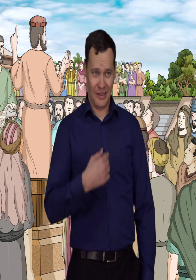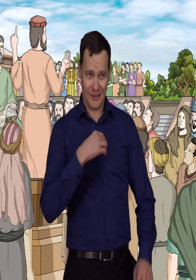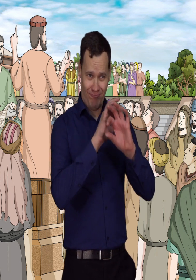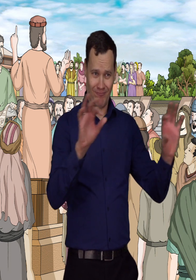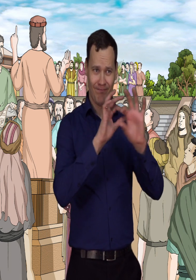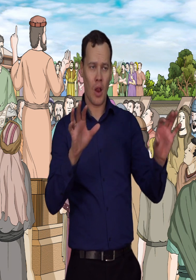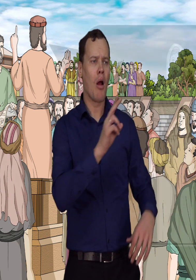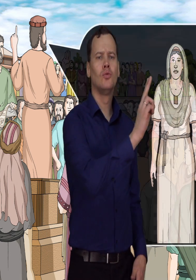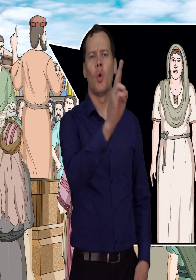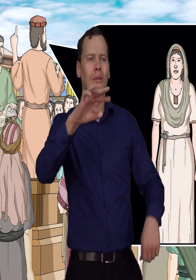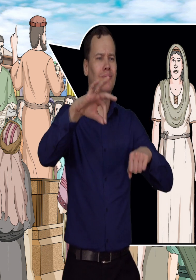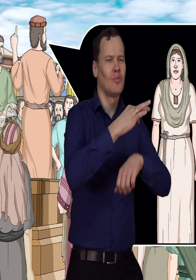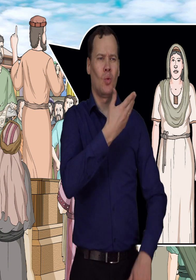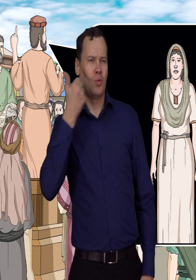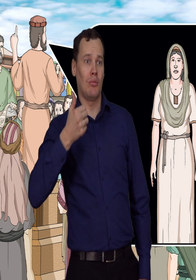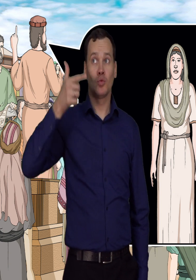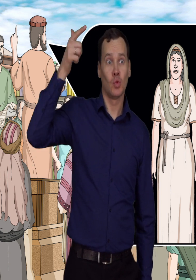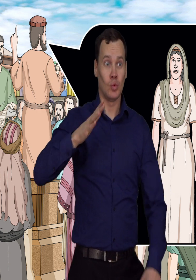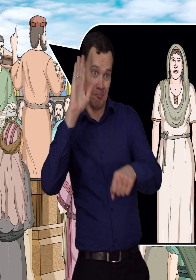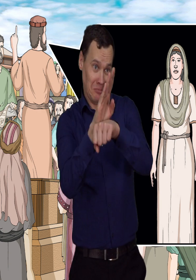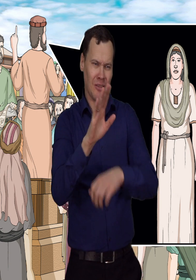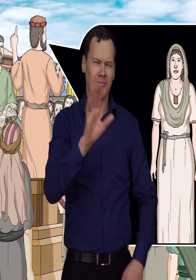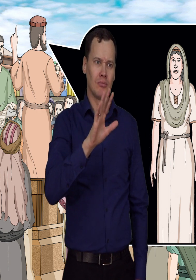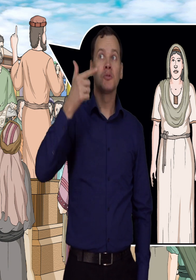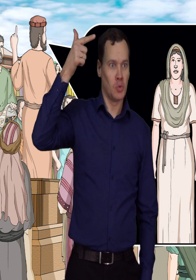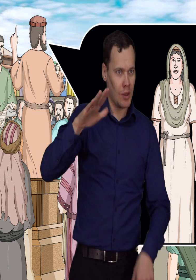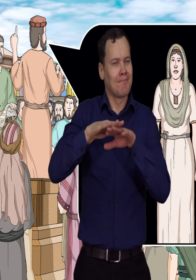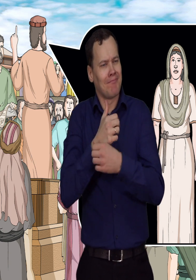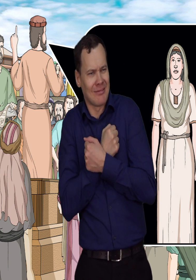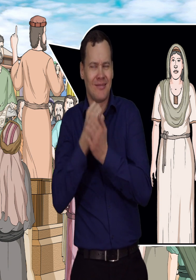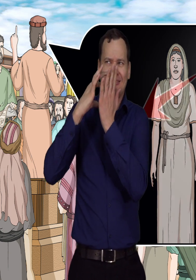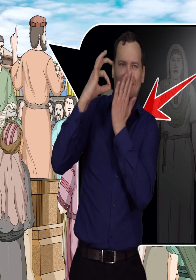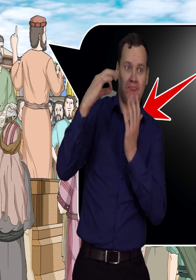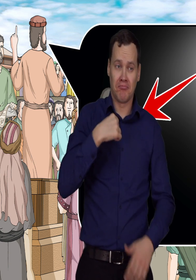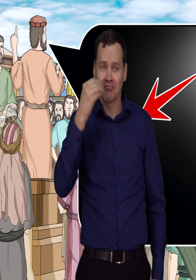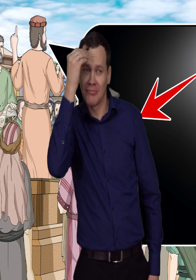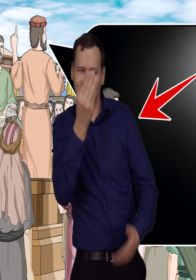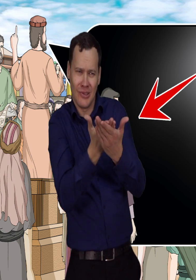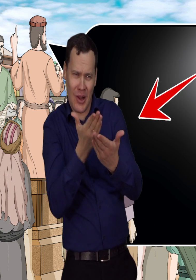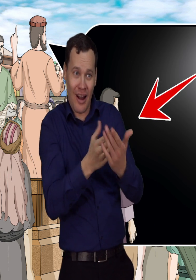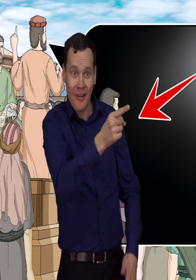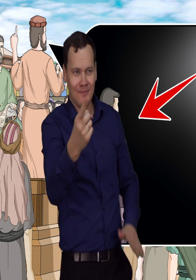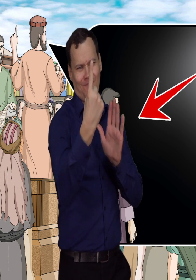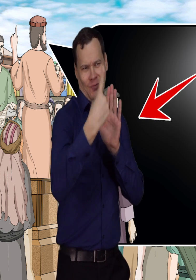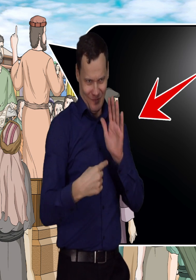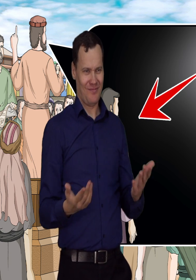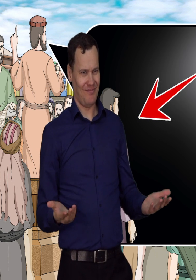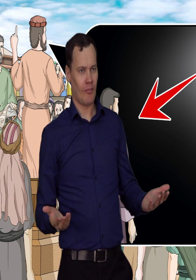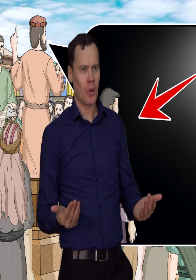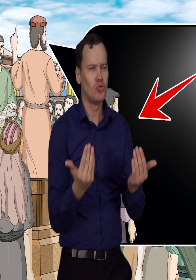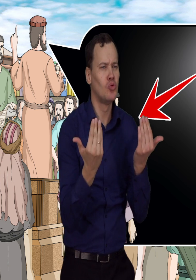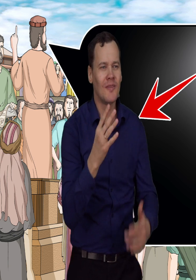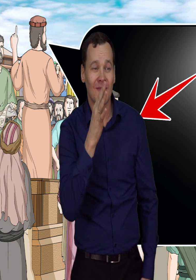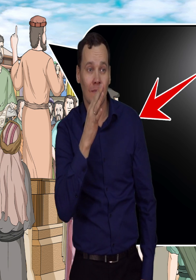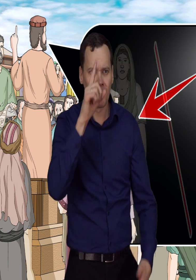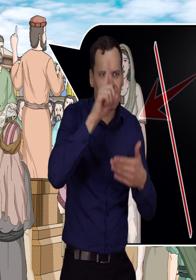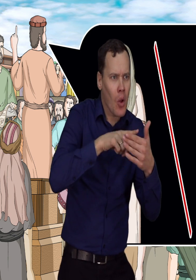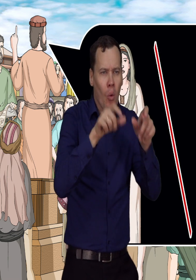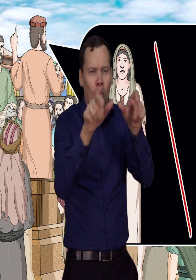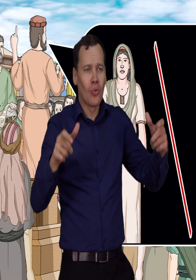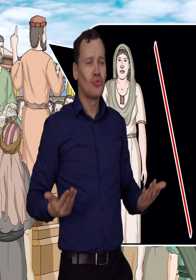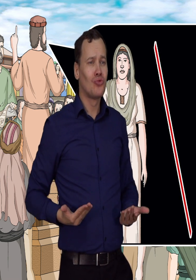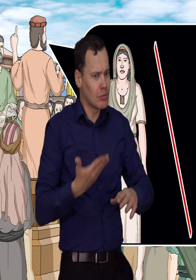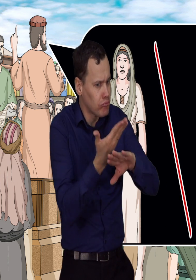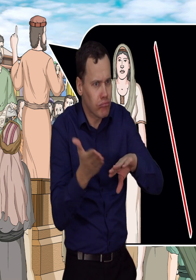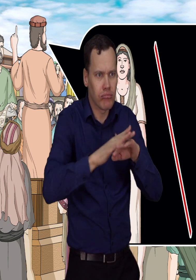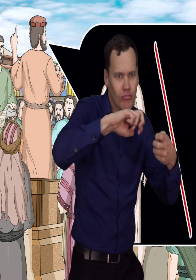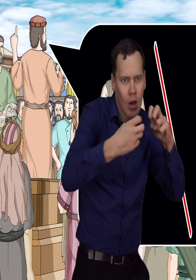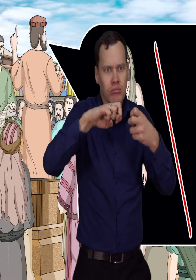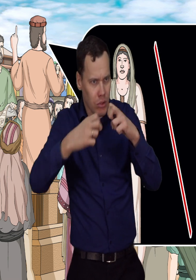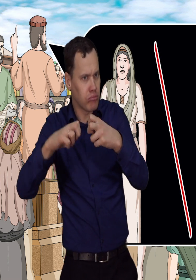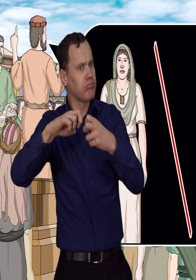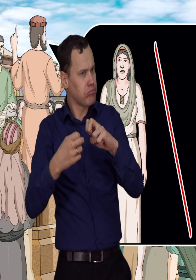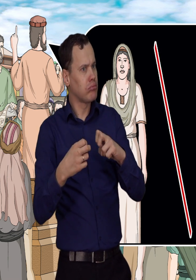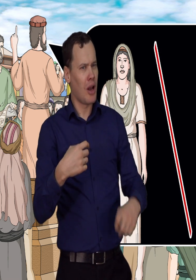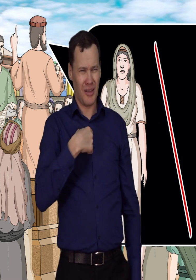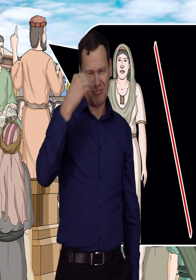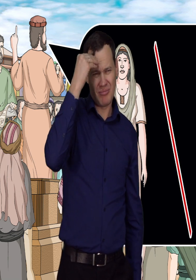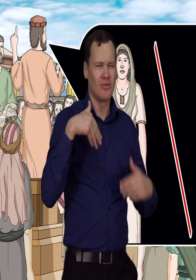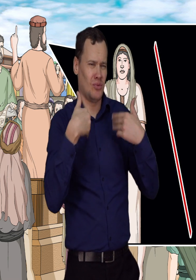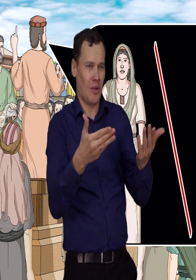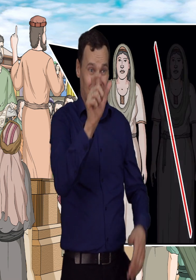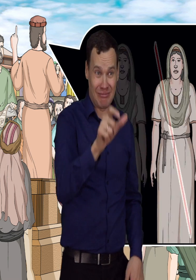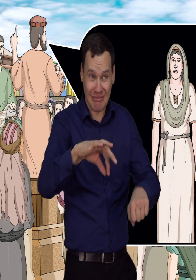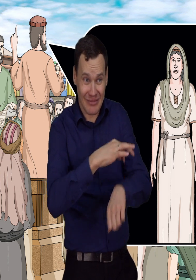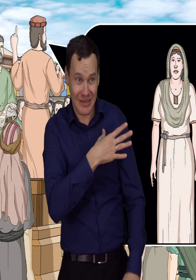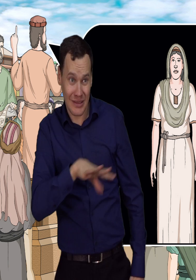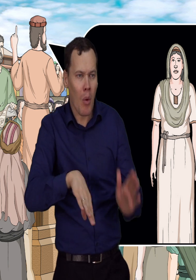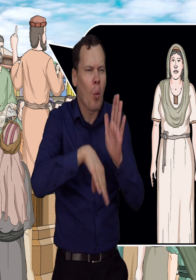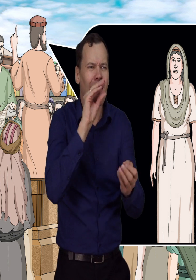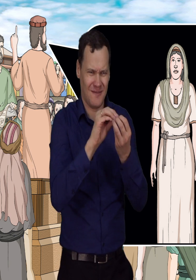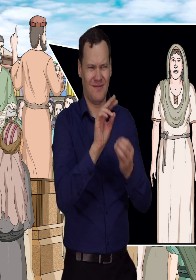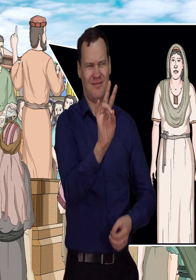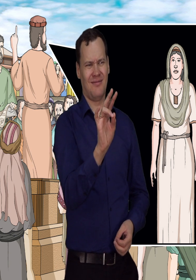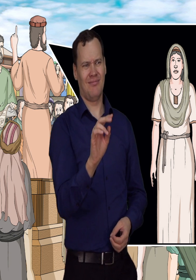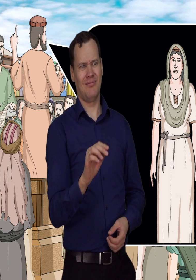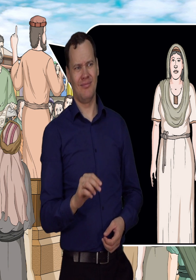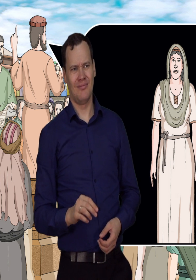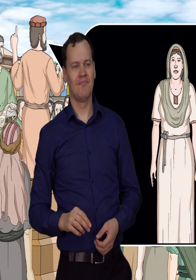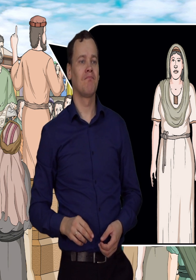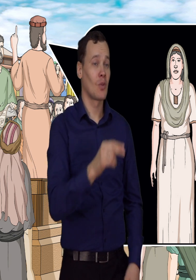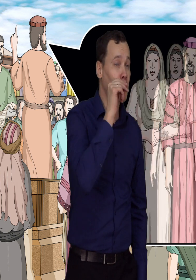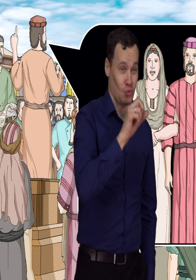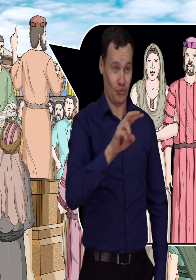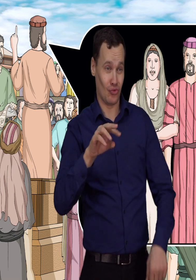The unmarried woman or virgin is concerned about the work of the Lord, how she can be holy in both body and spirit.